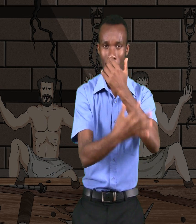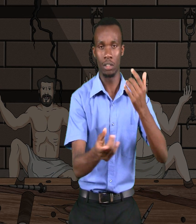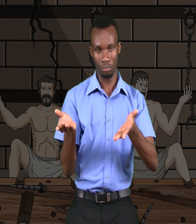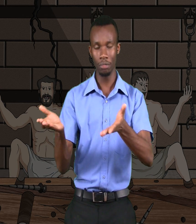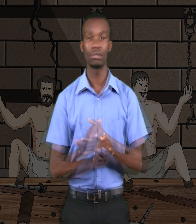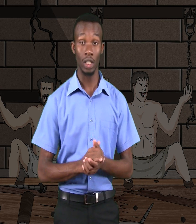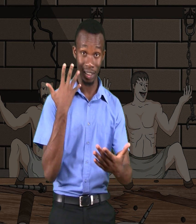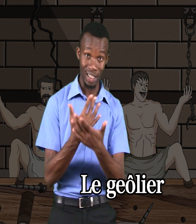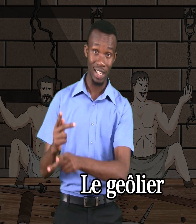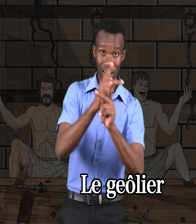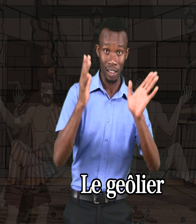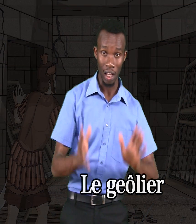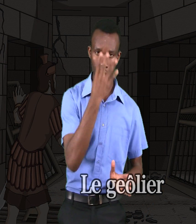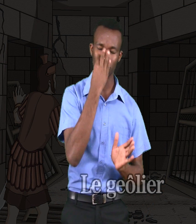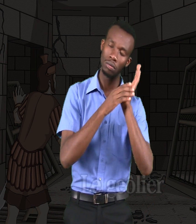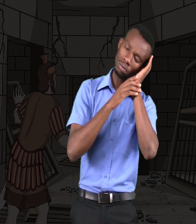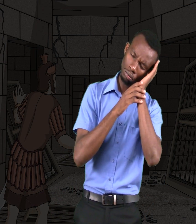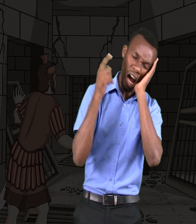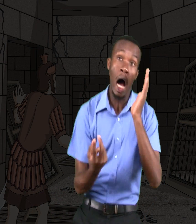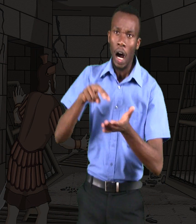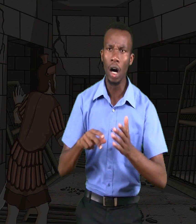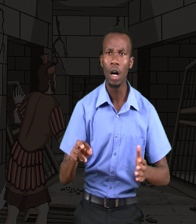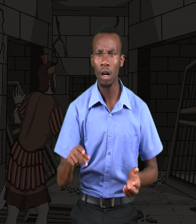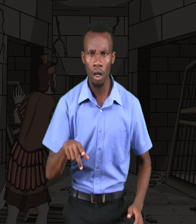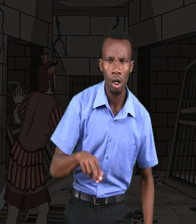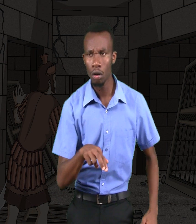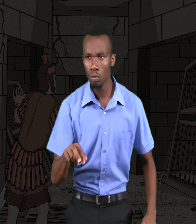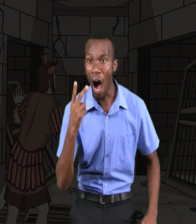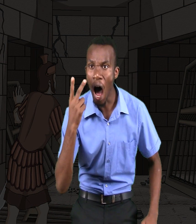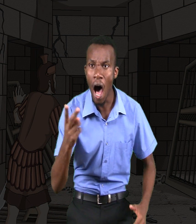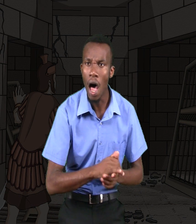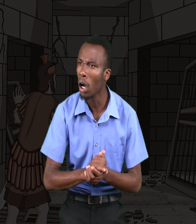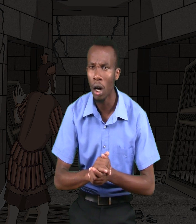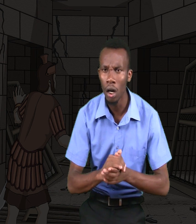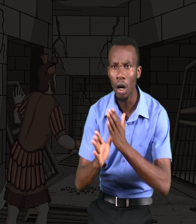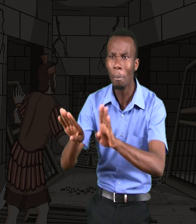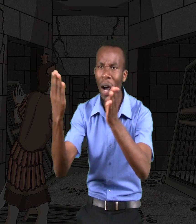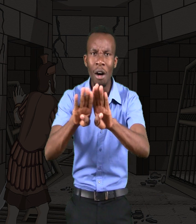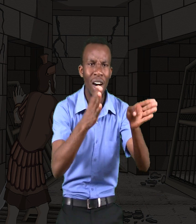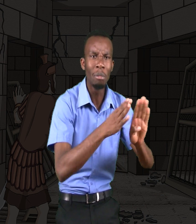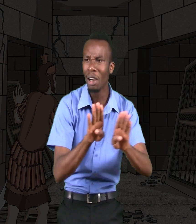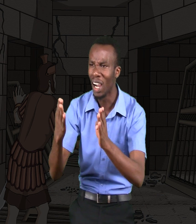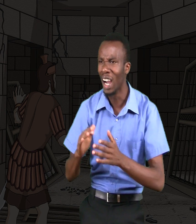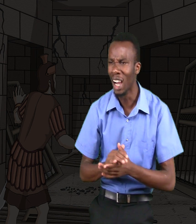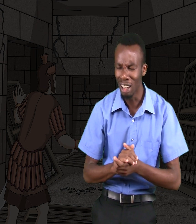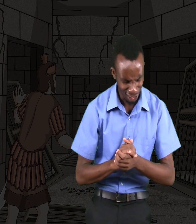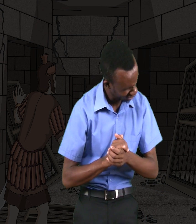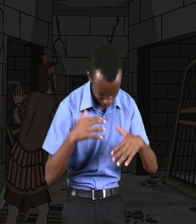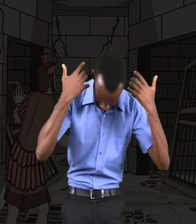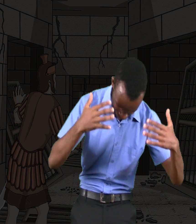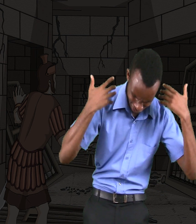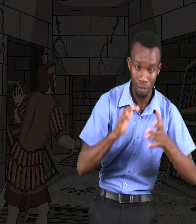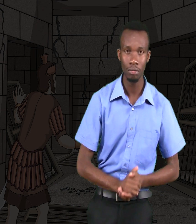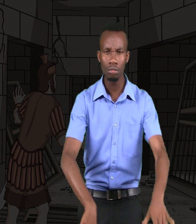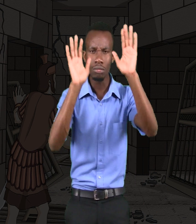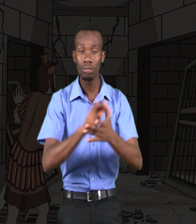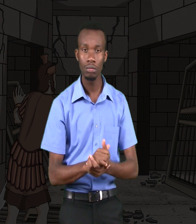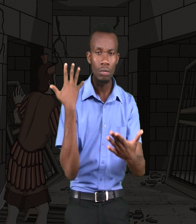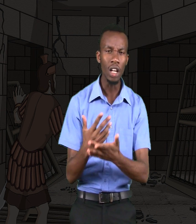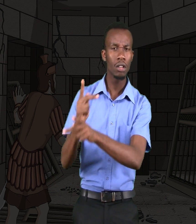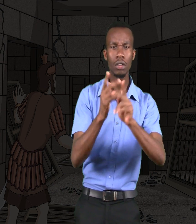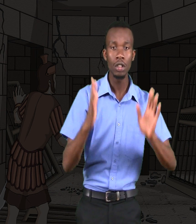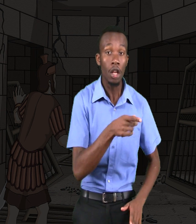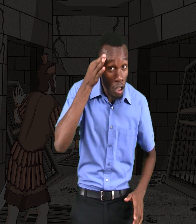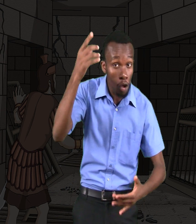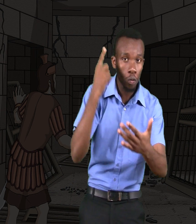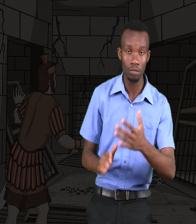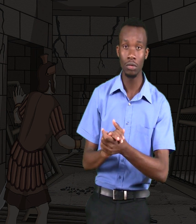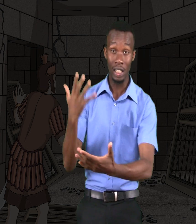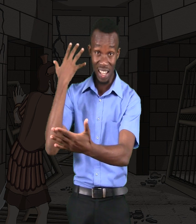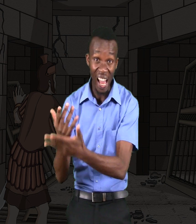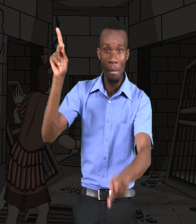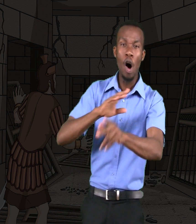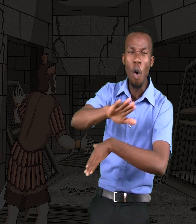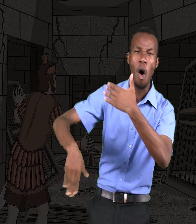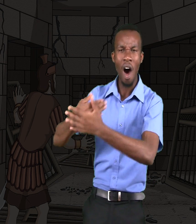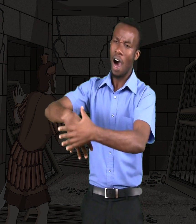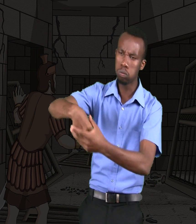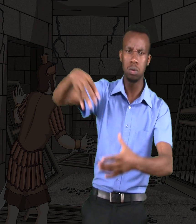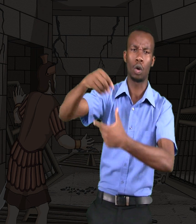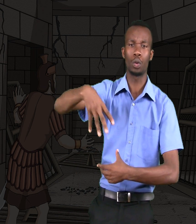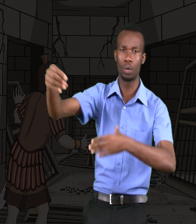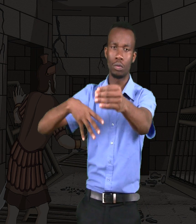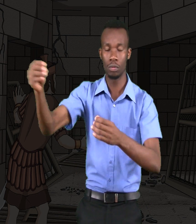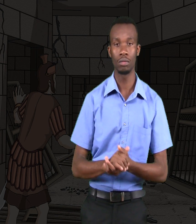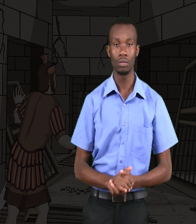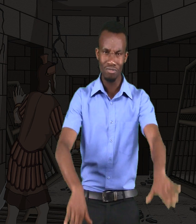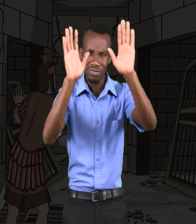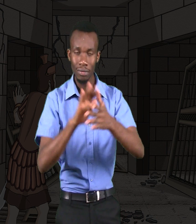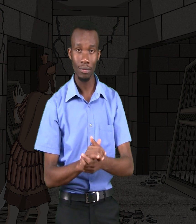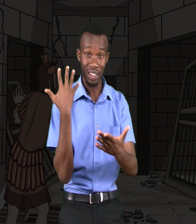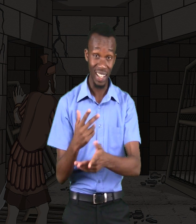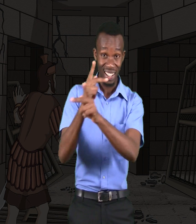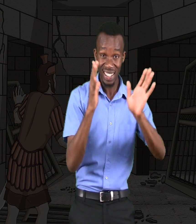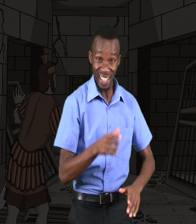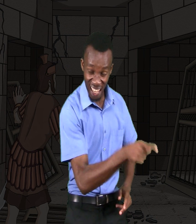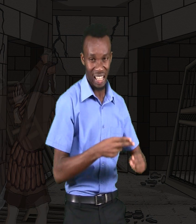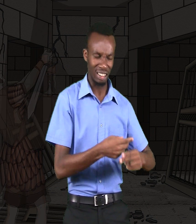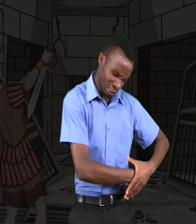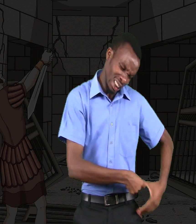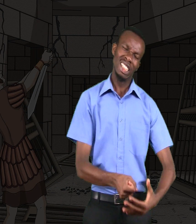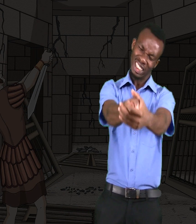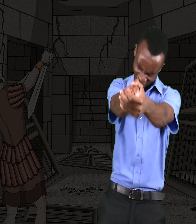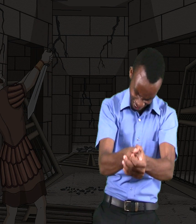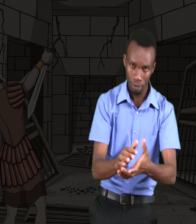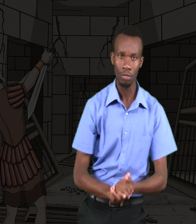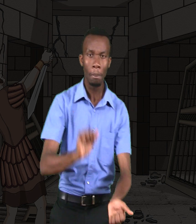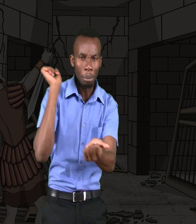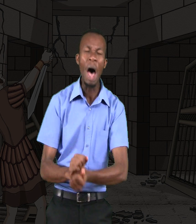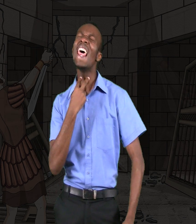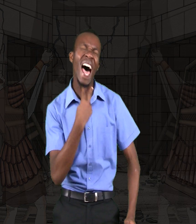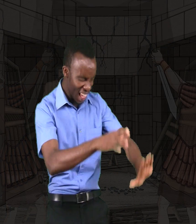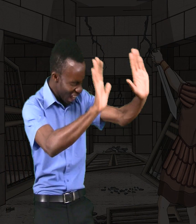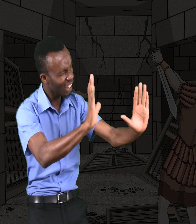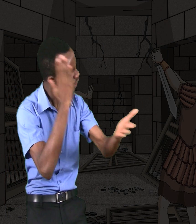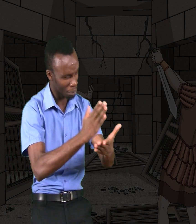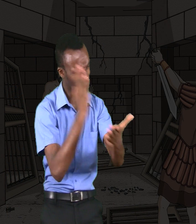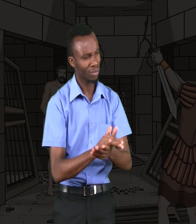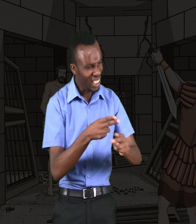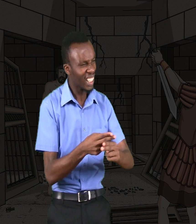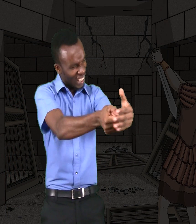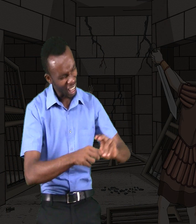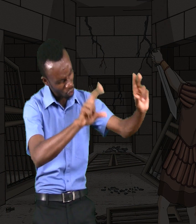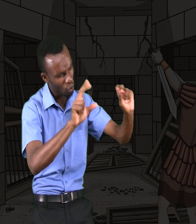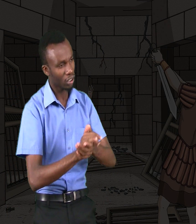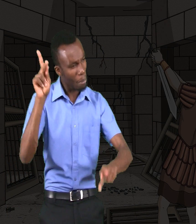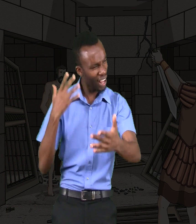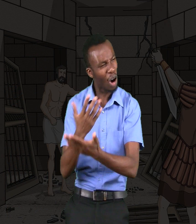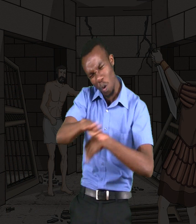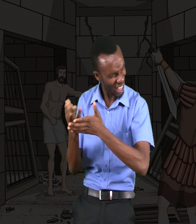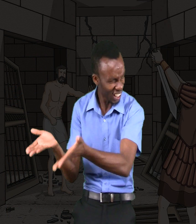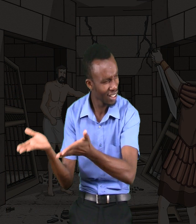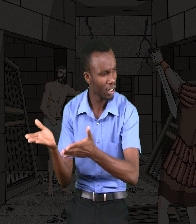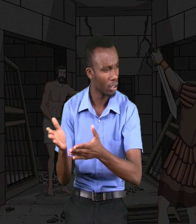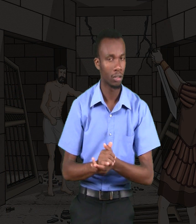When the jailer woke up and saw the prison doors open, he drew his sword and was about to kill himself, presuming that the prisoners had escaped.